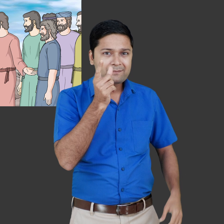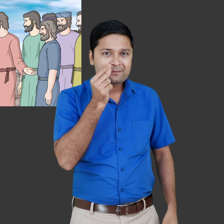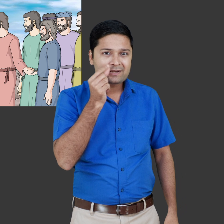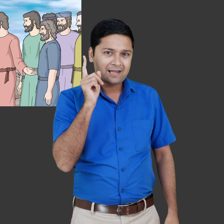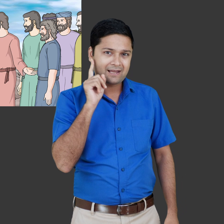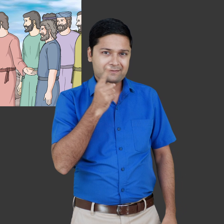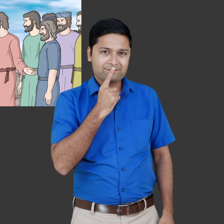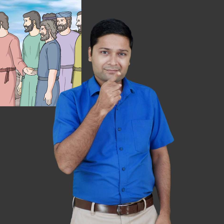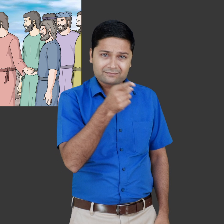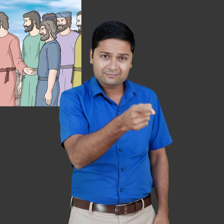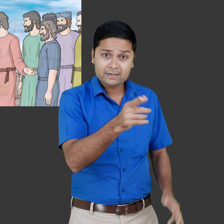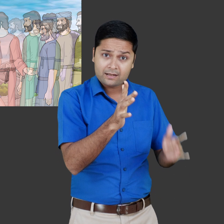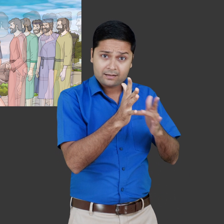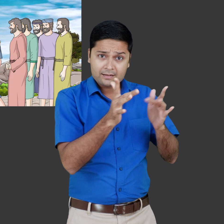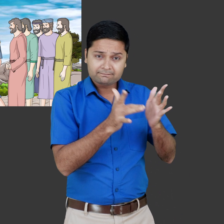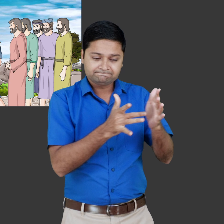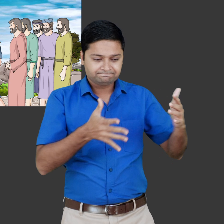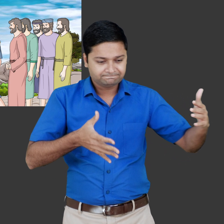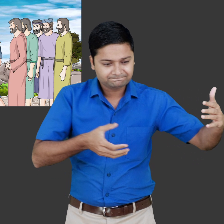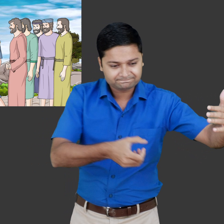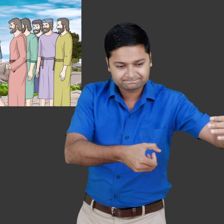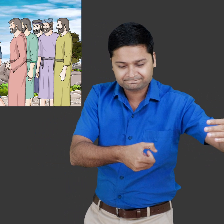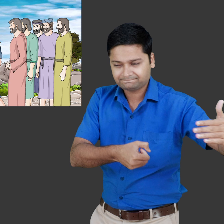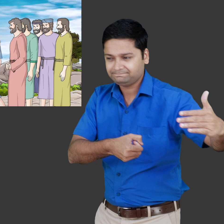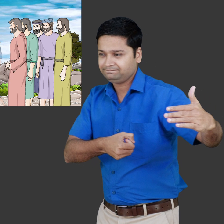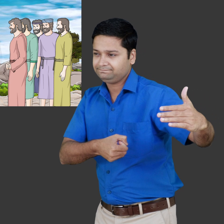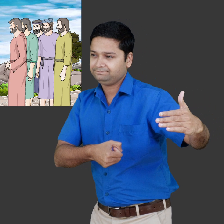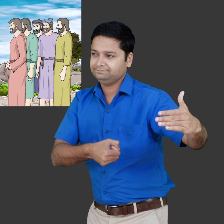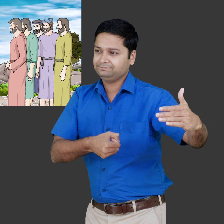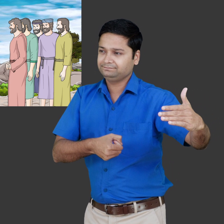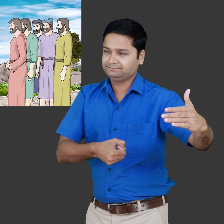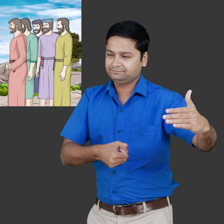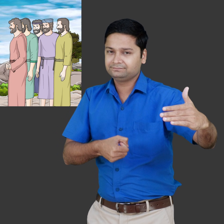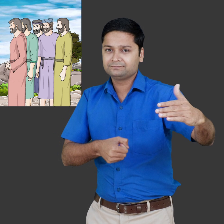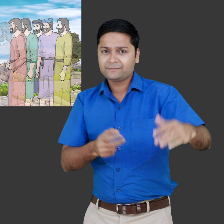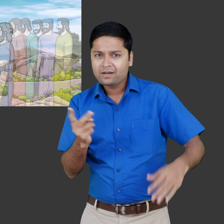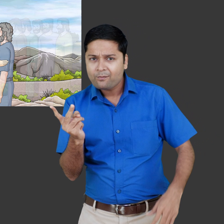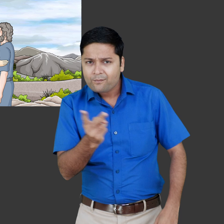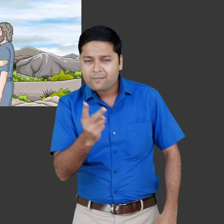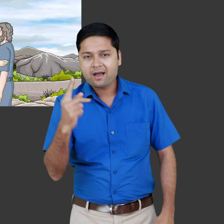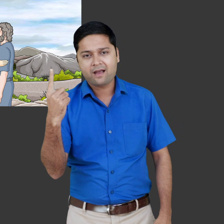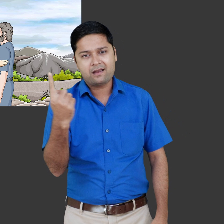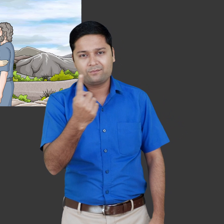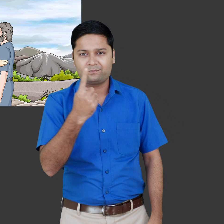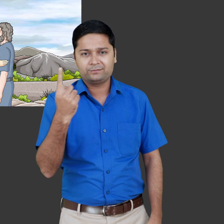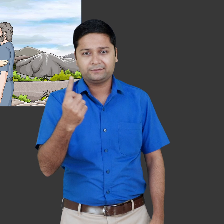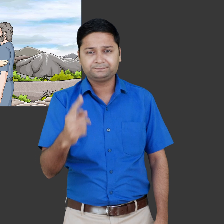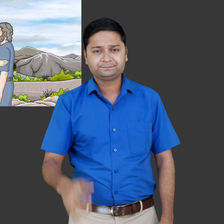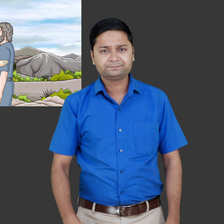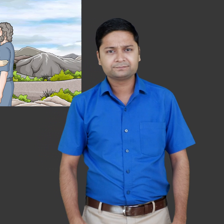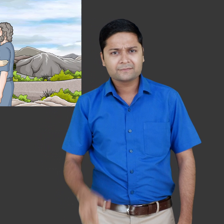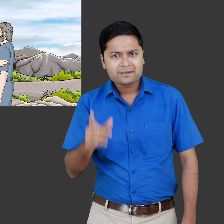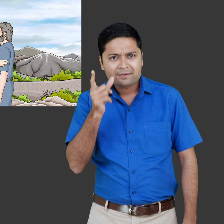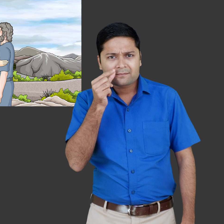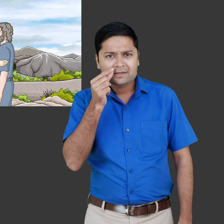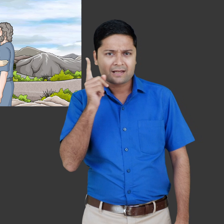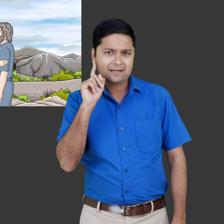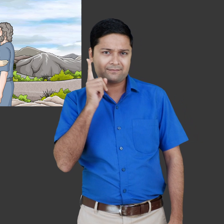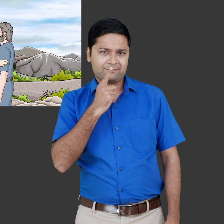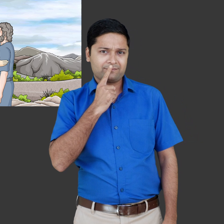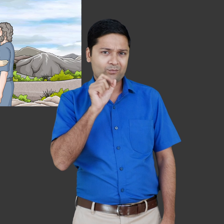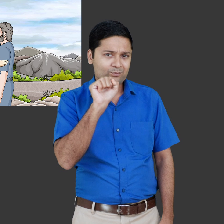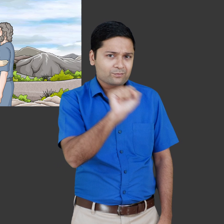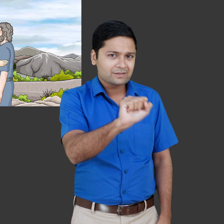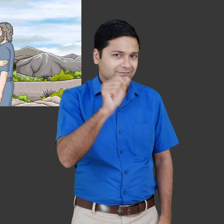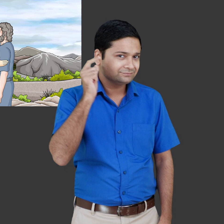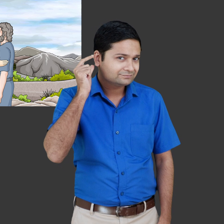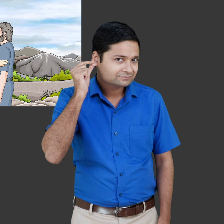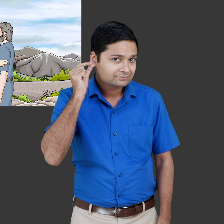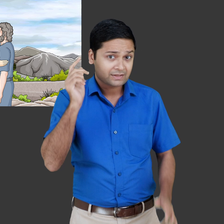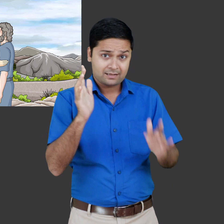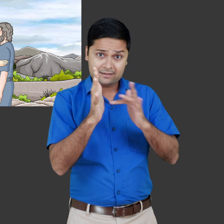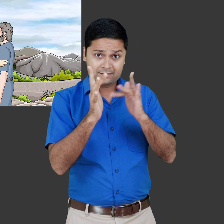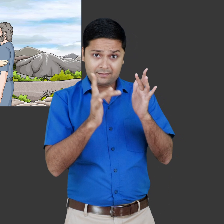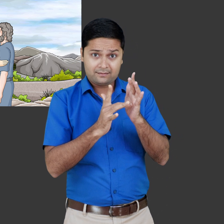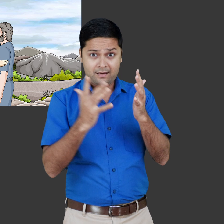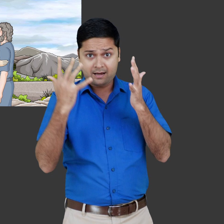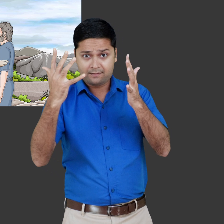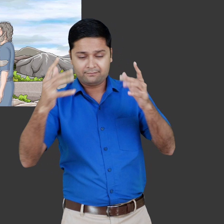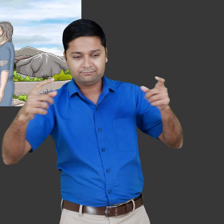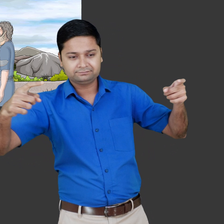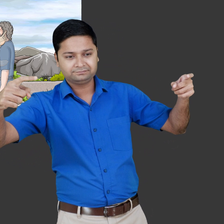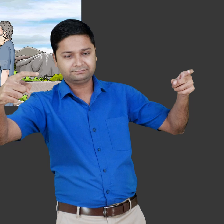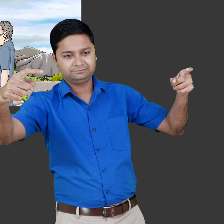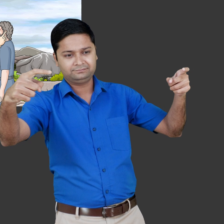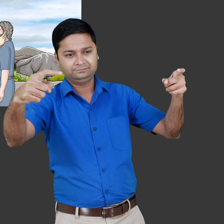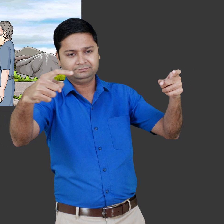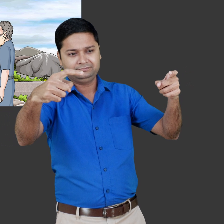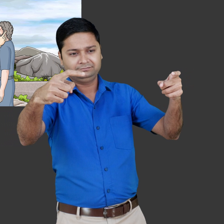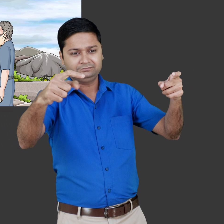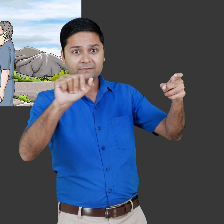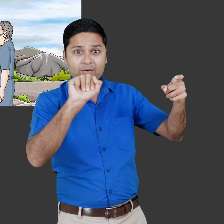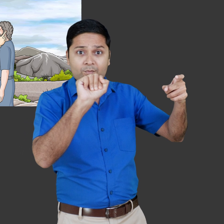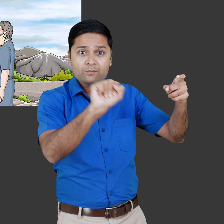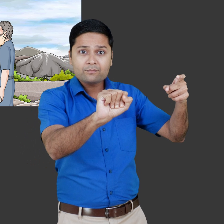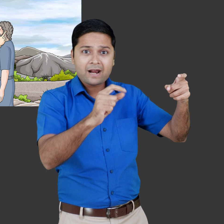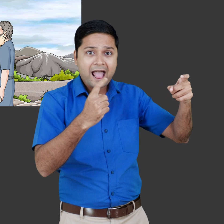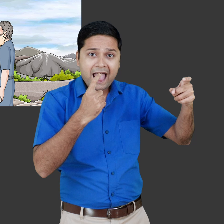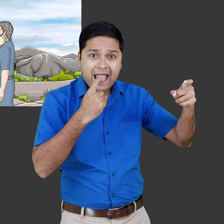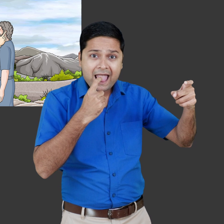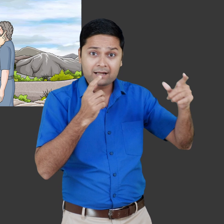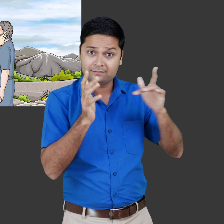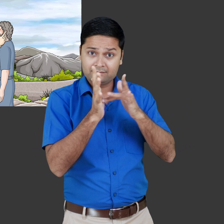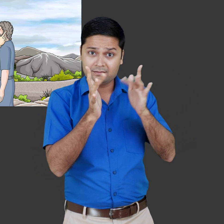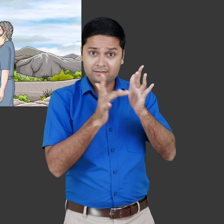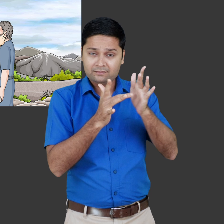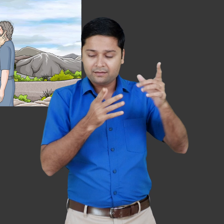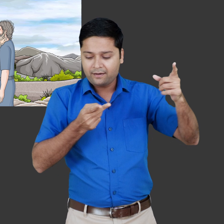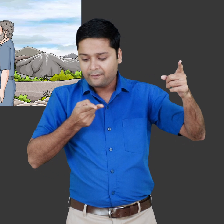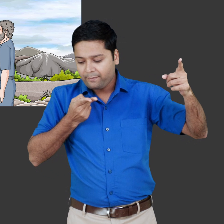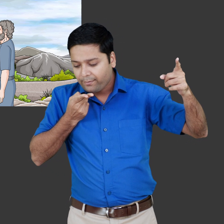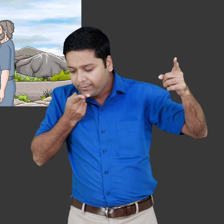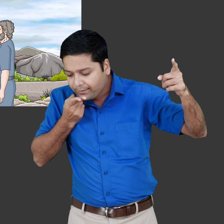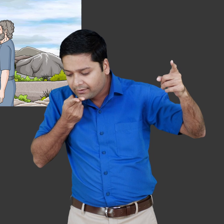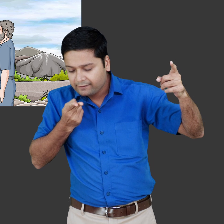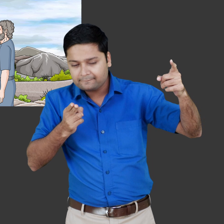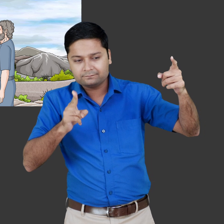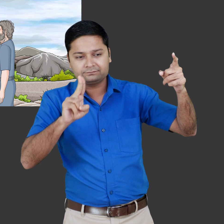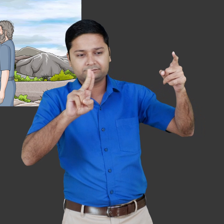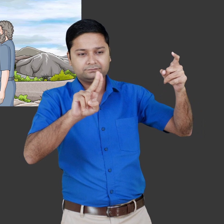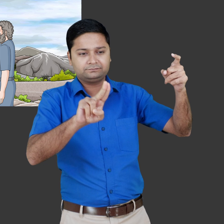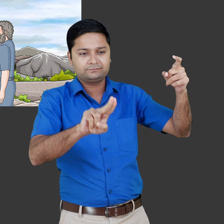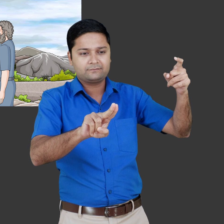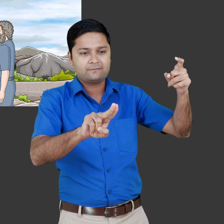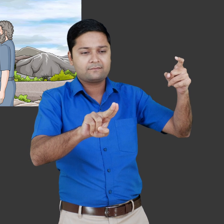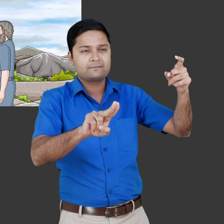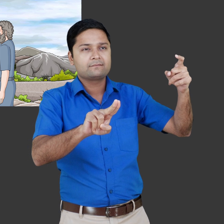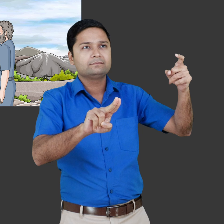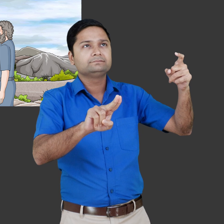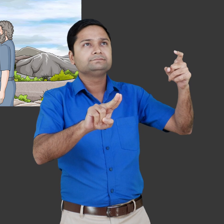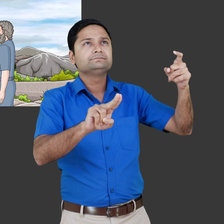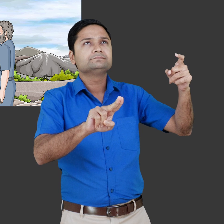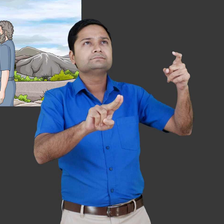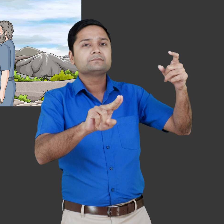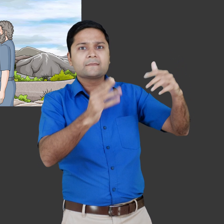So Jesus took him aside privately, away from the crowd, and put His fingers into the man’s ears. Then He spit and touched the man’s tongue.